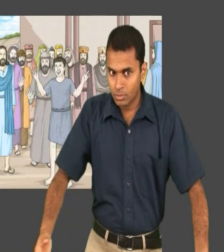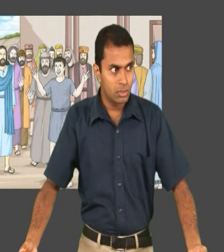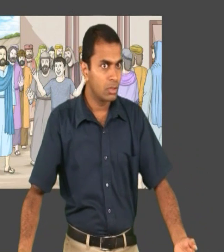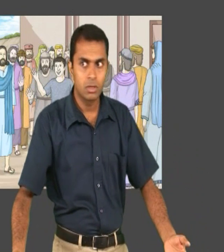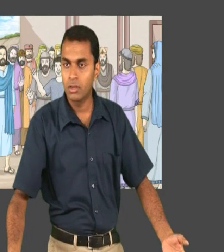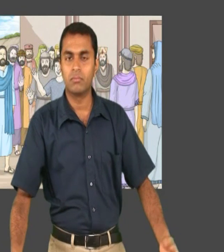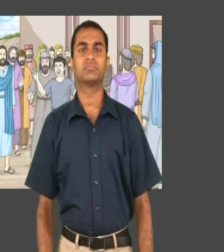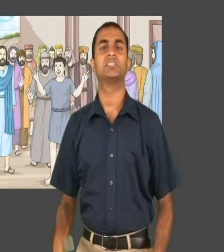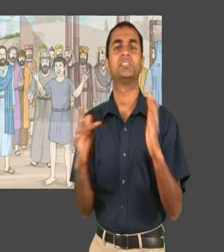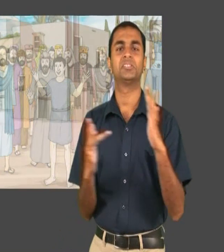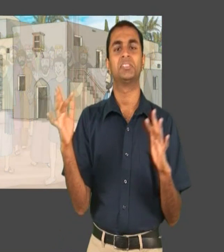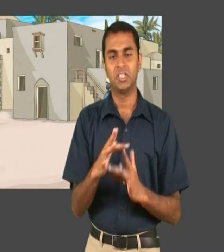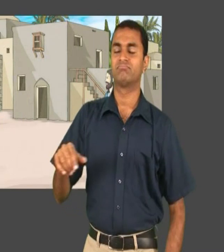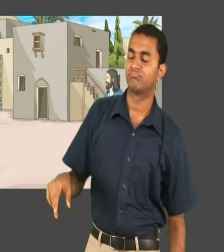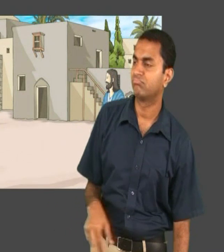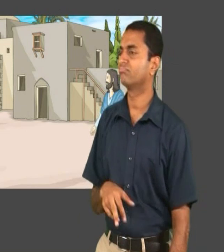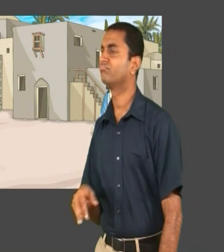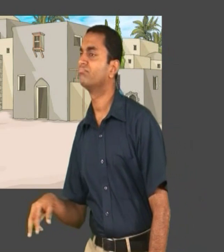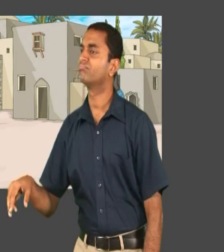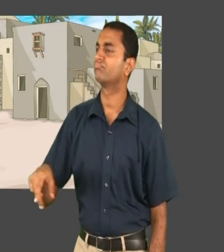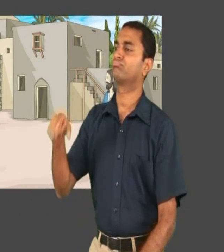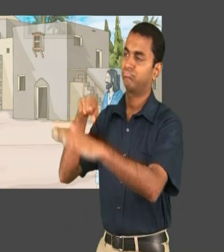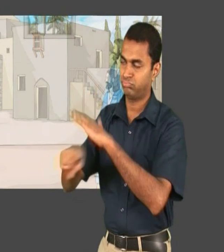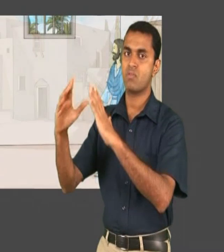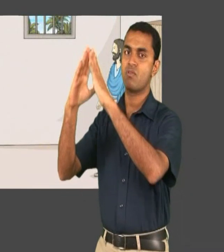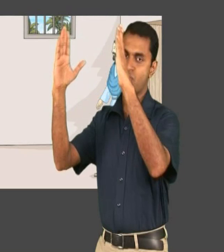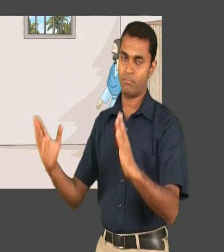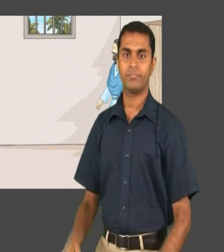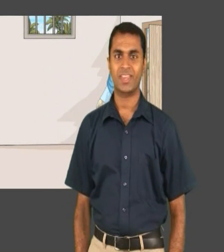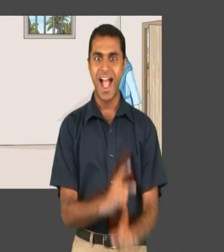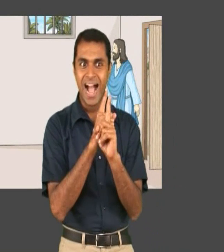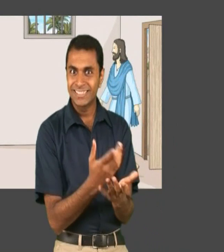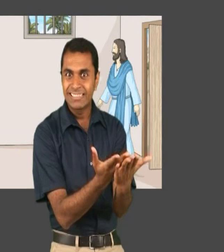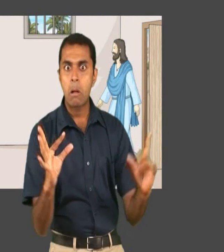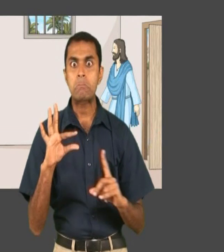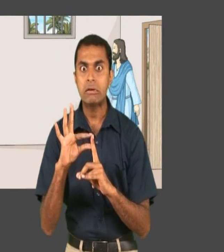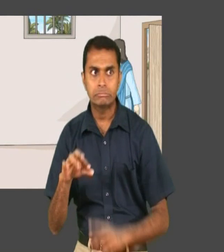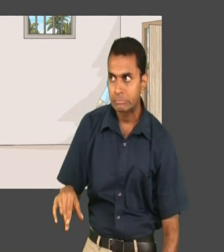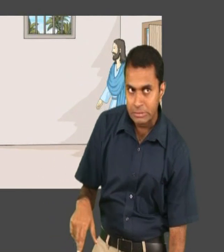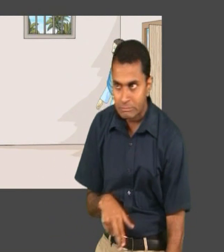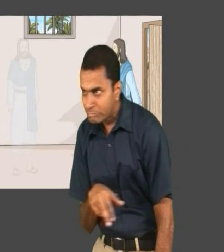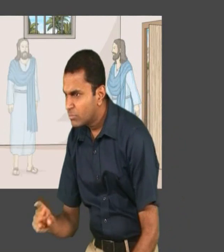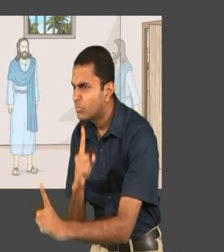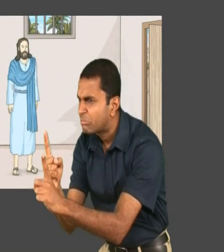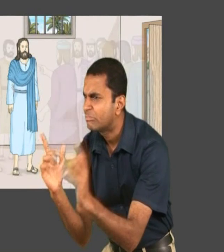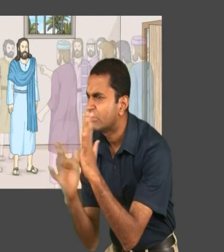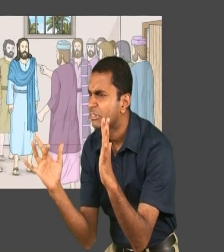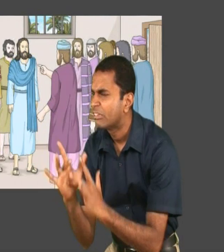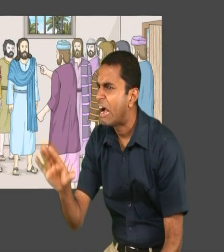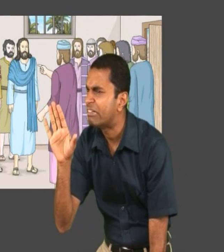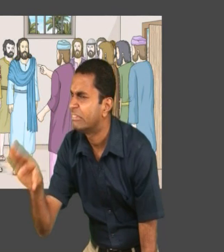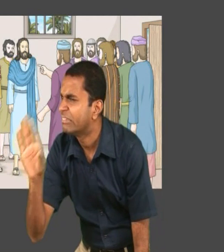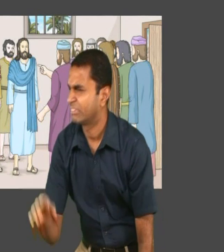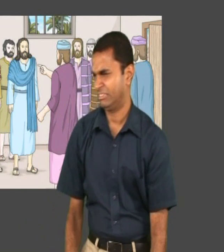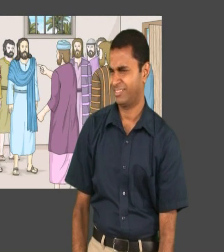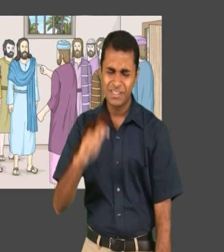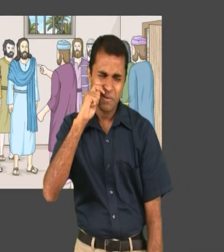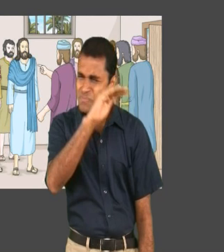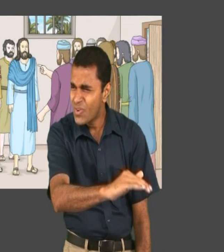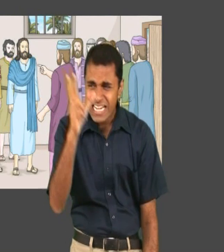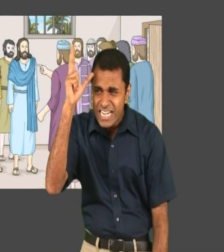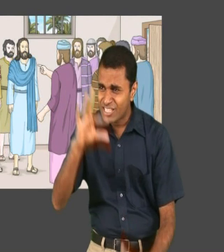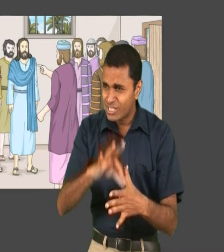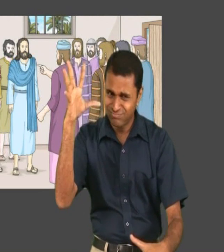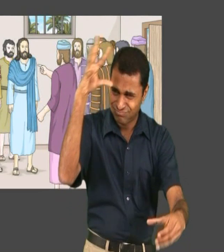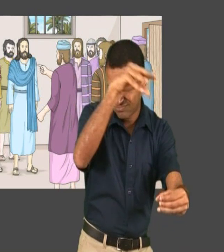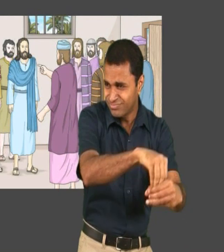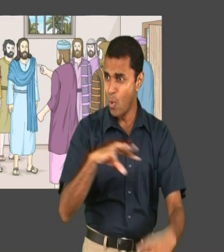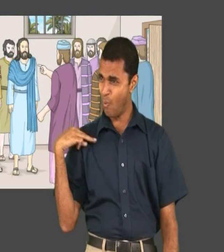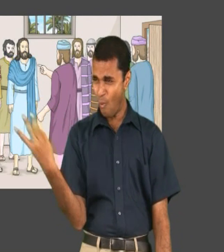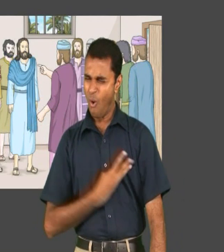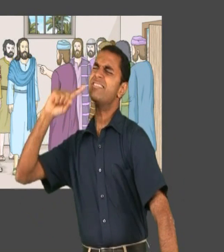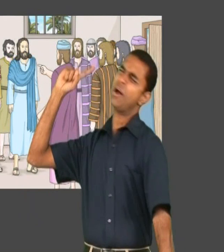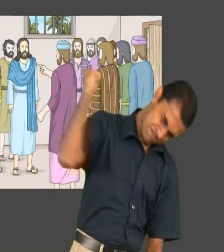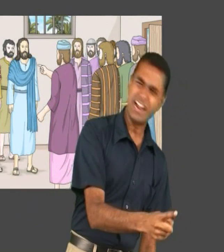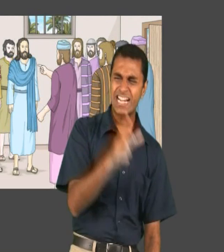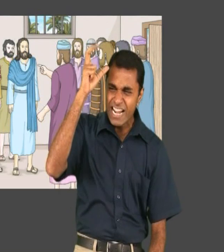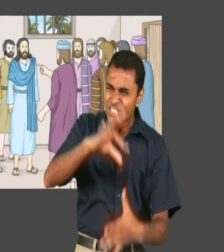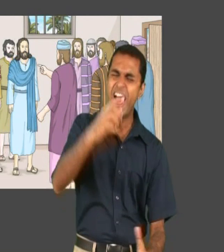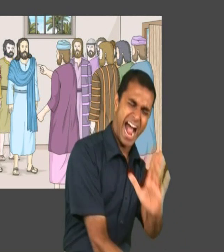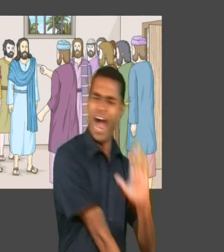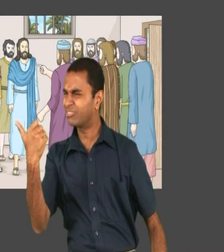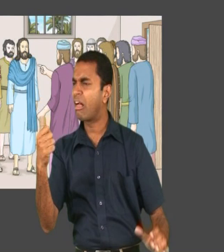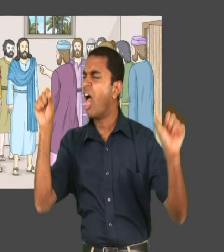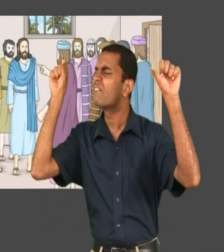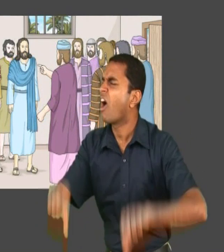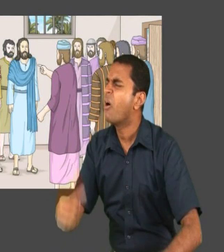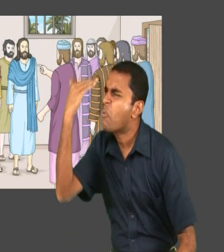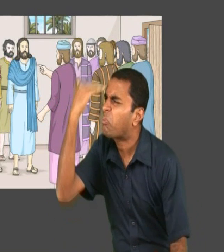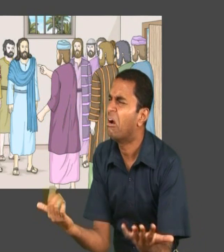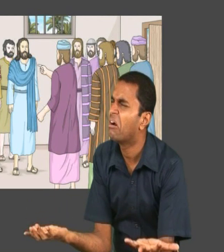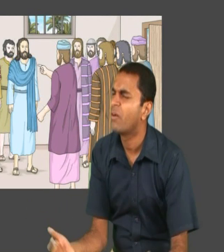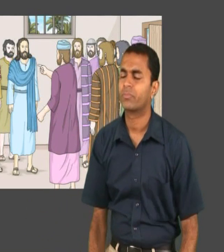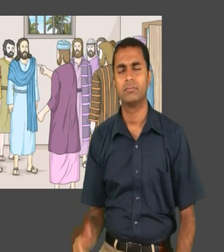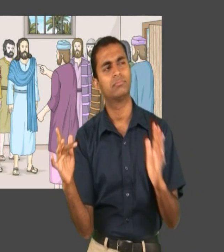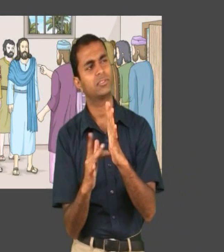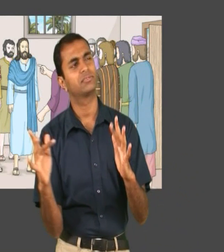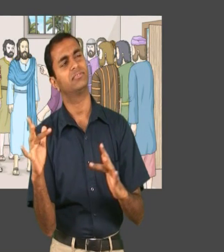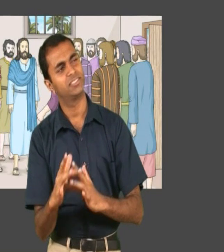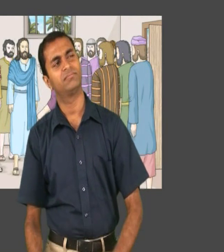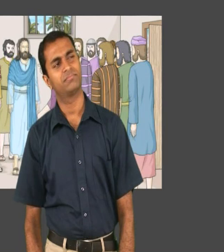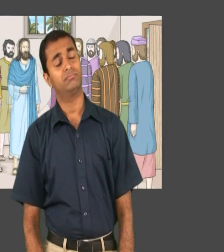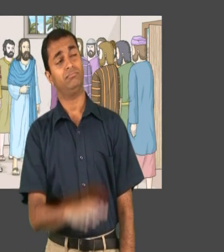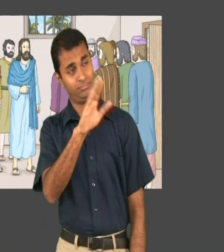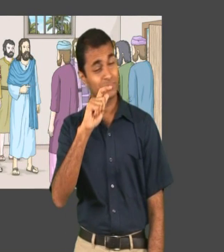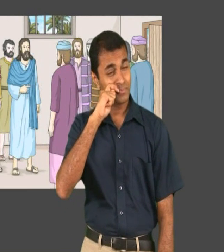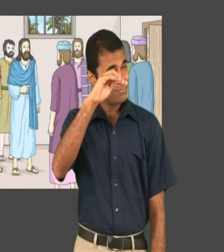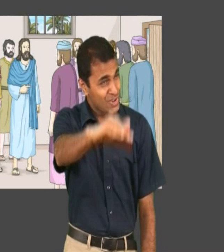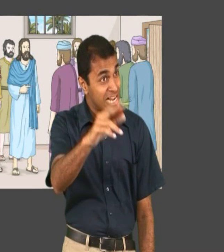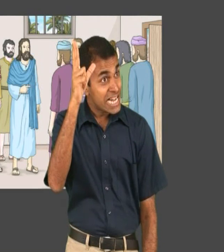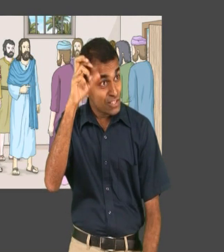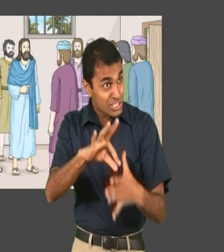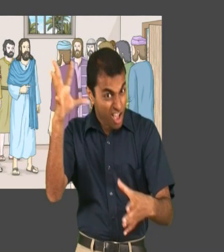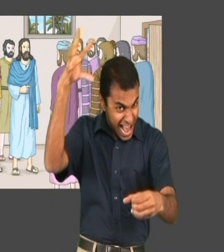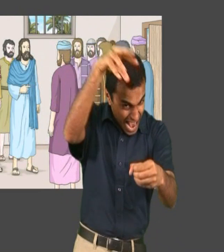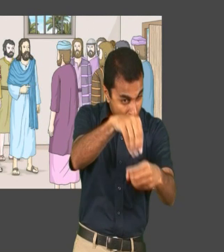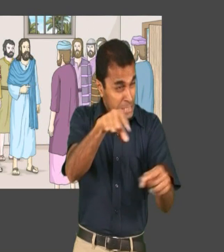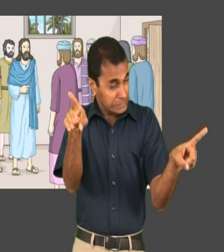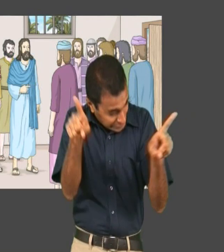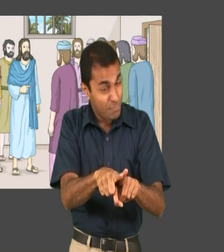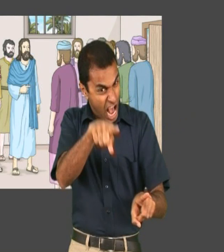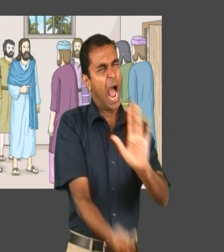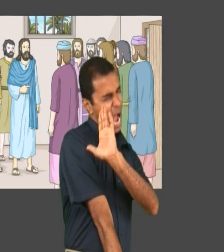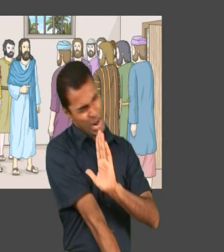After Jesus had gone into the house, His disciples asked Him privately, “Why couldn’t we drive it out?”